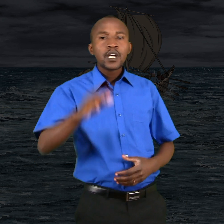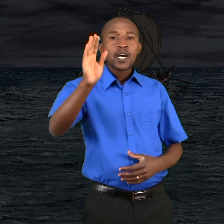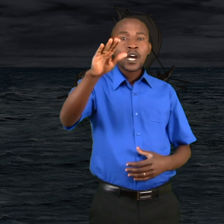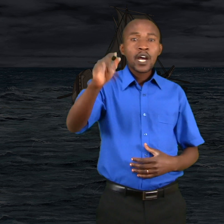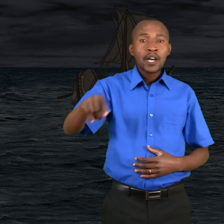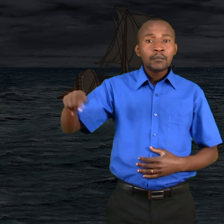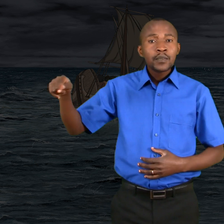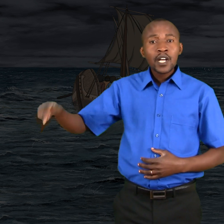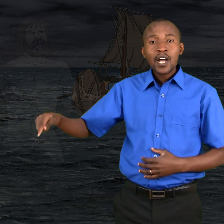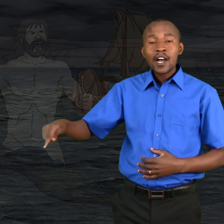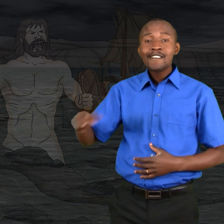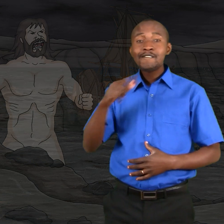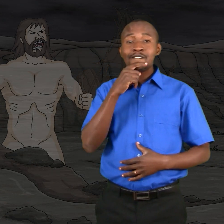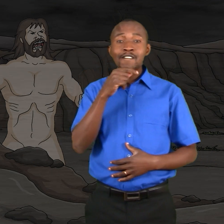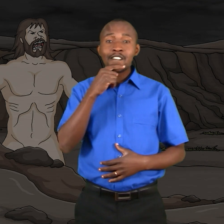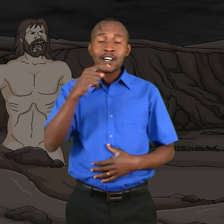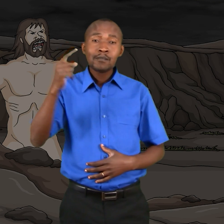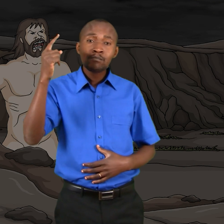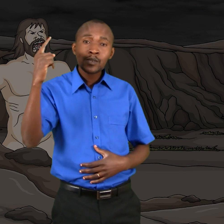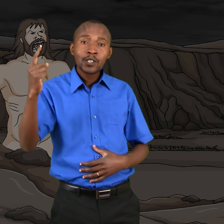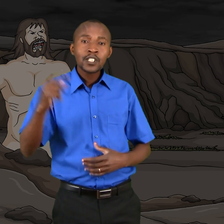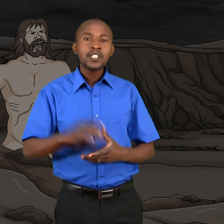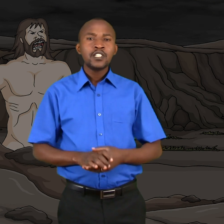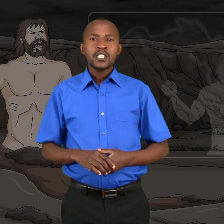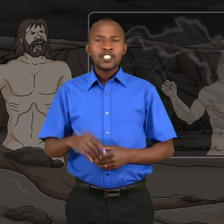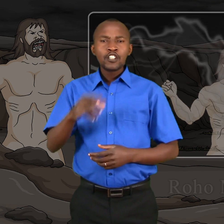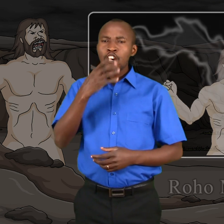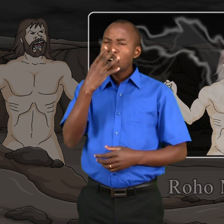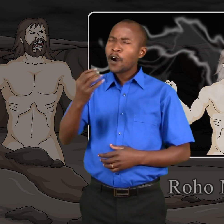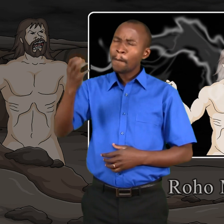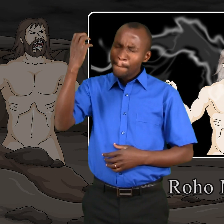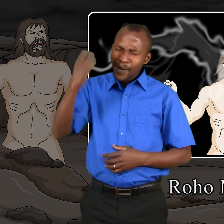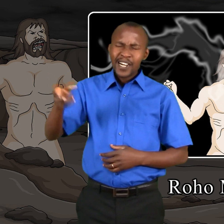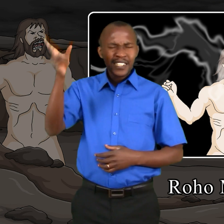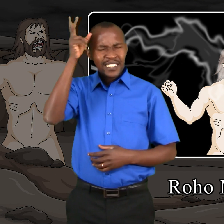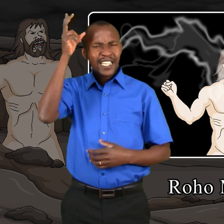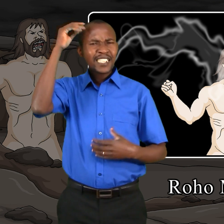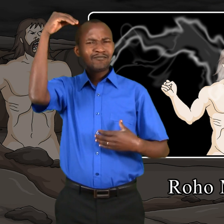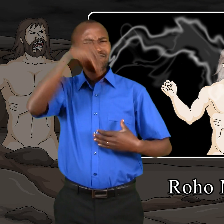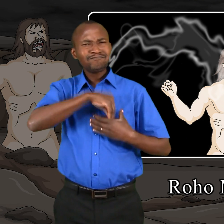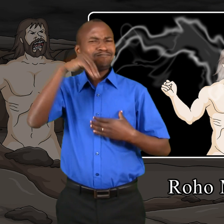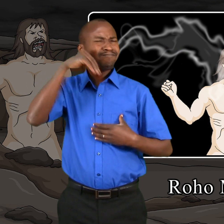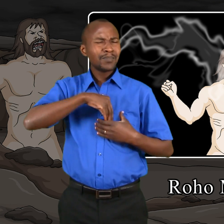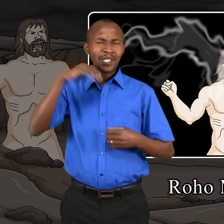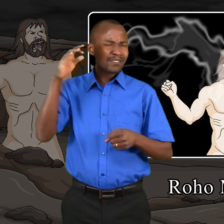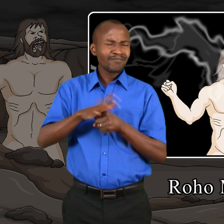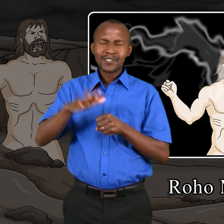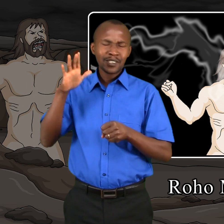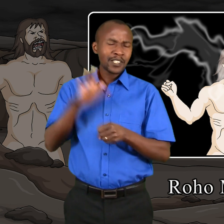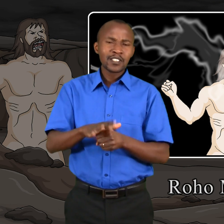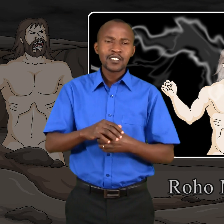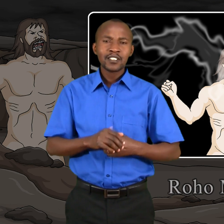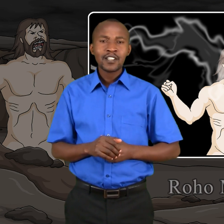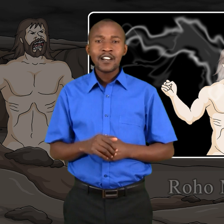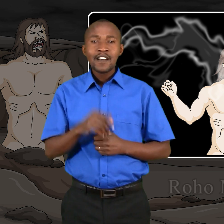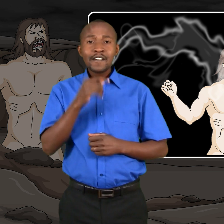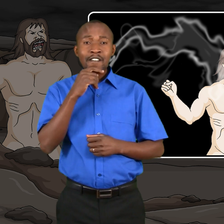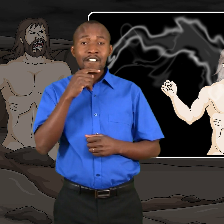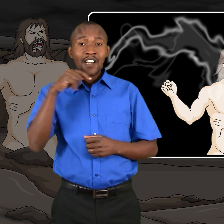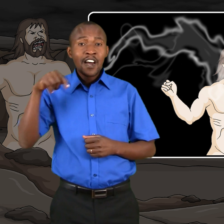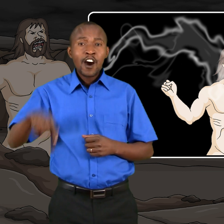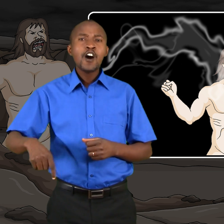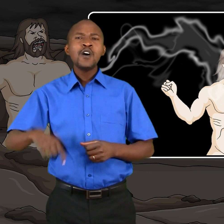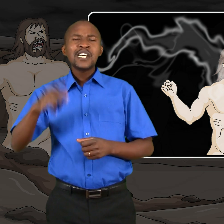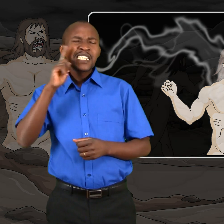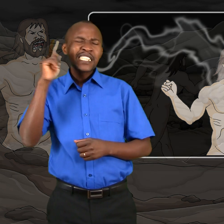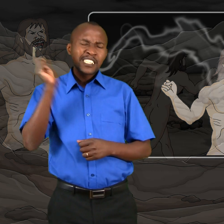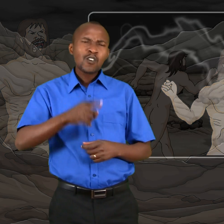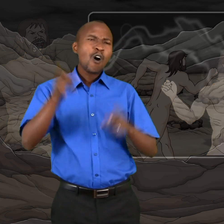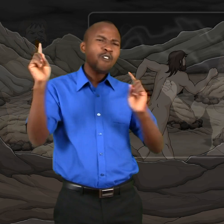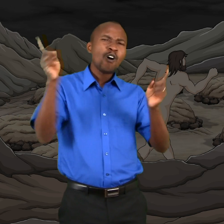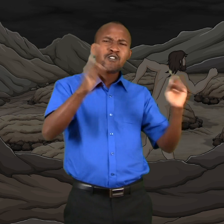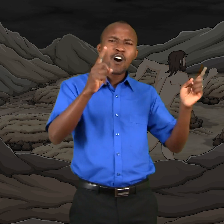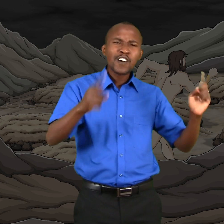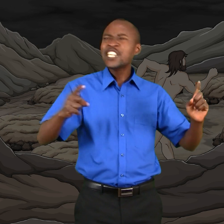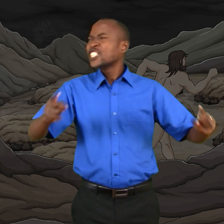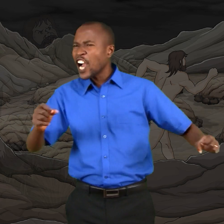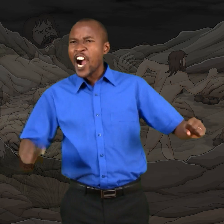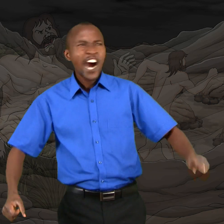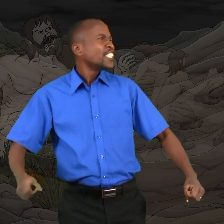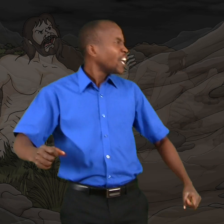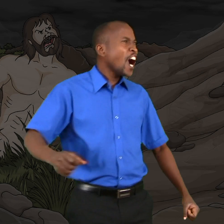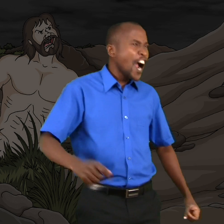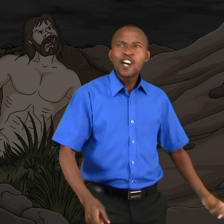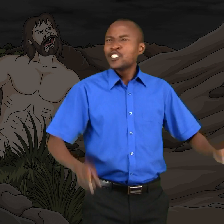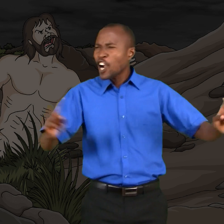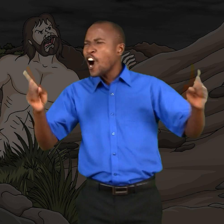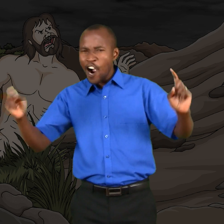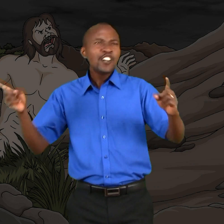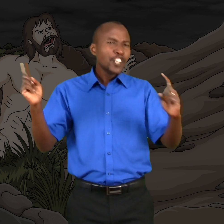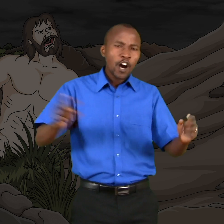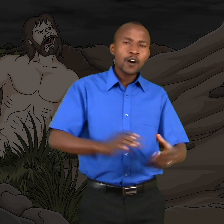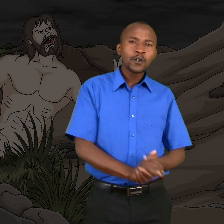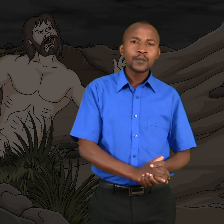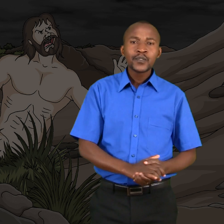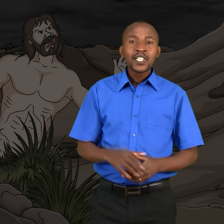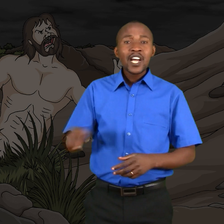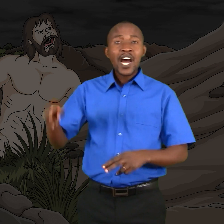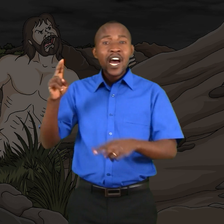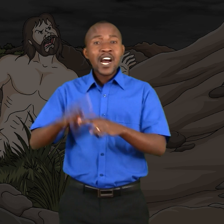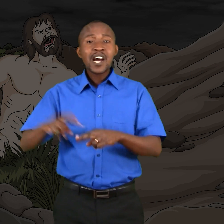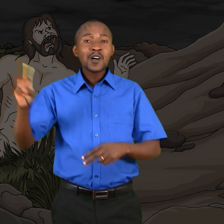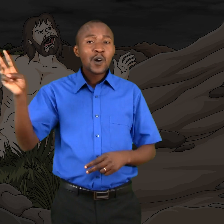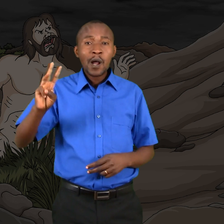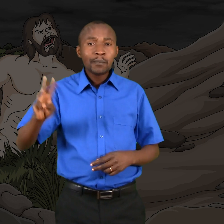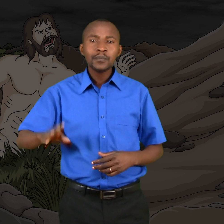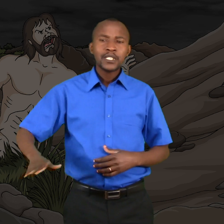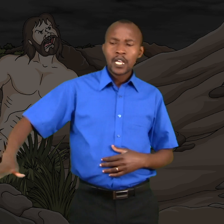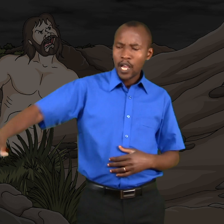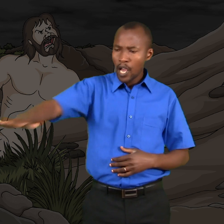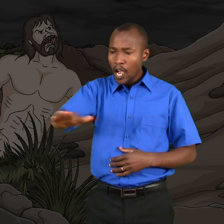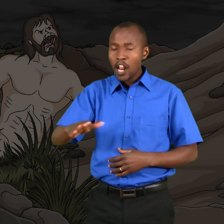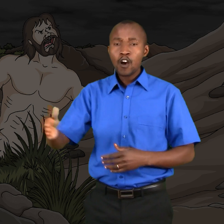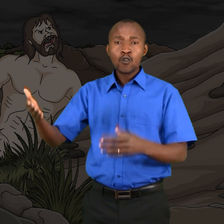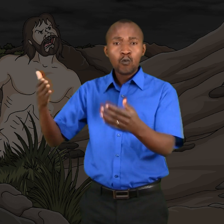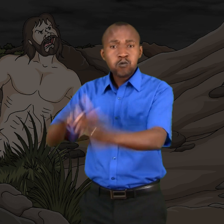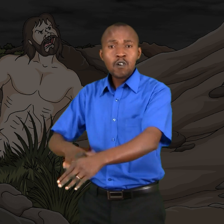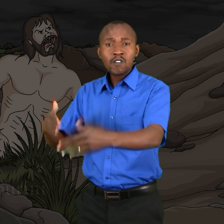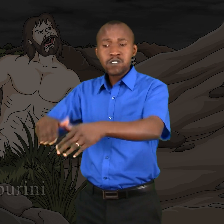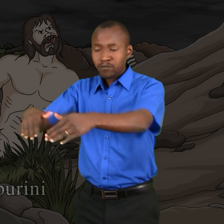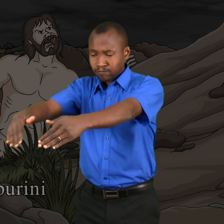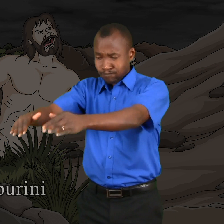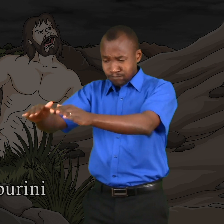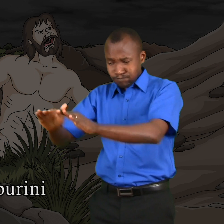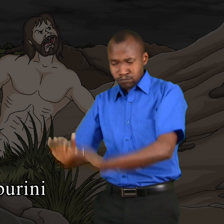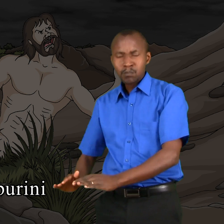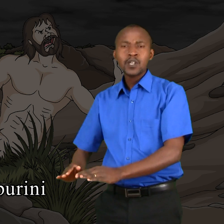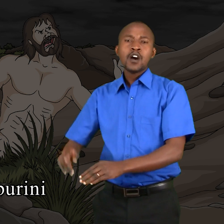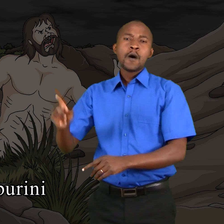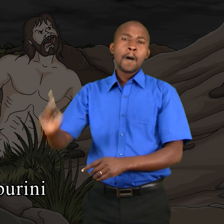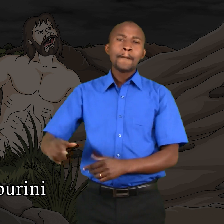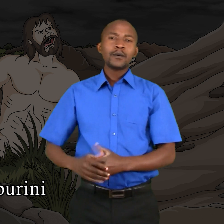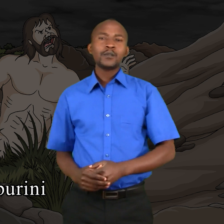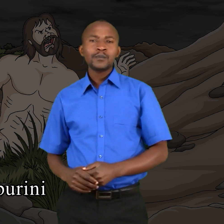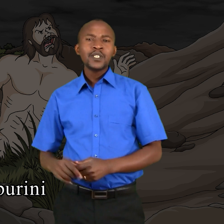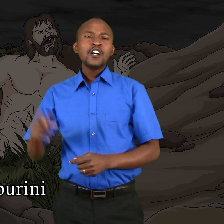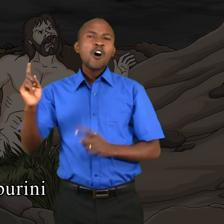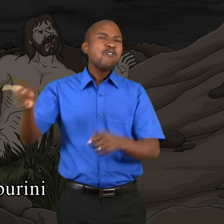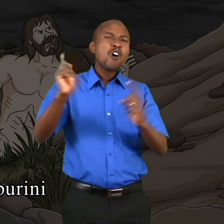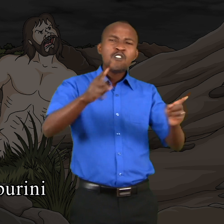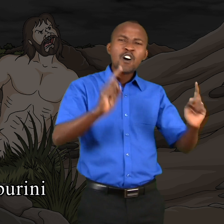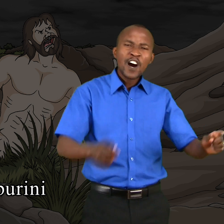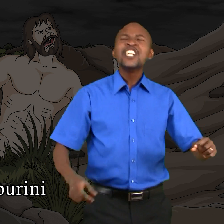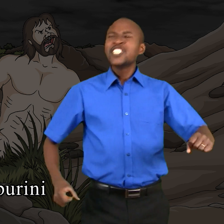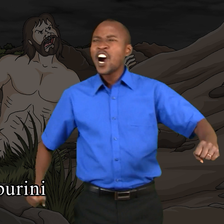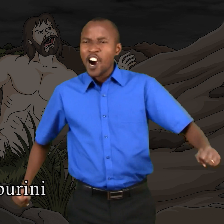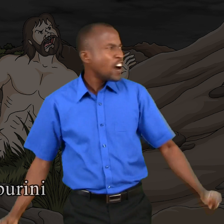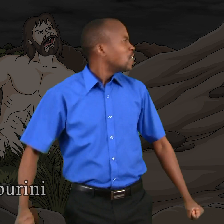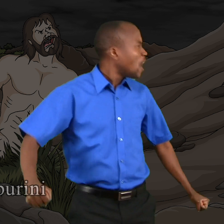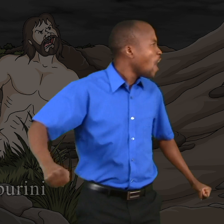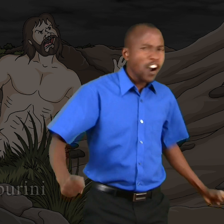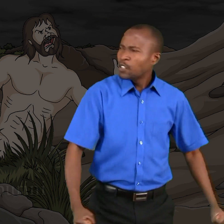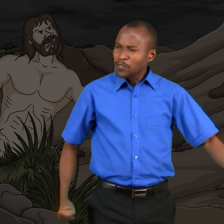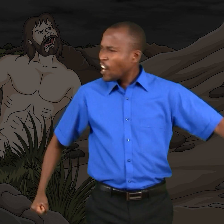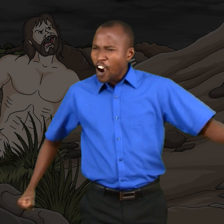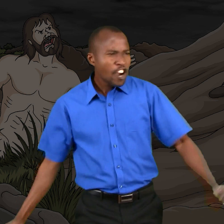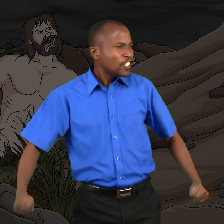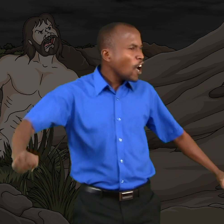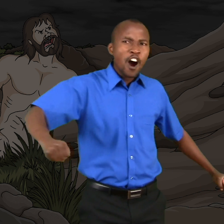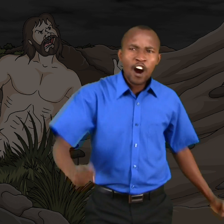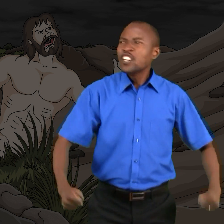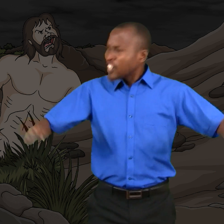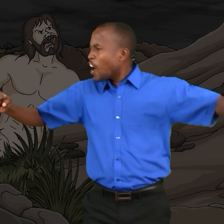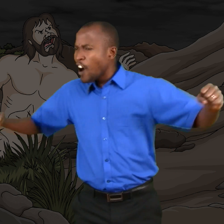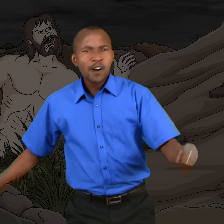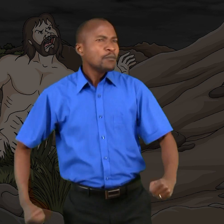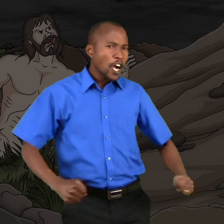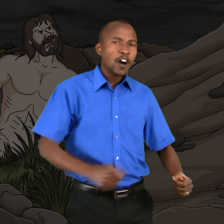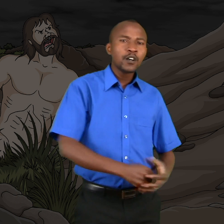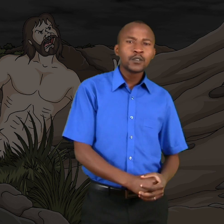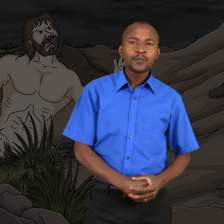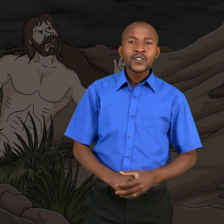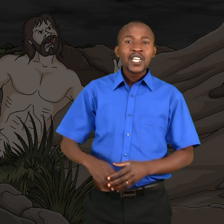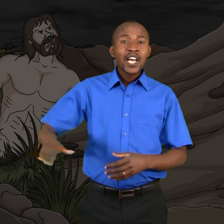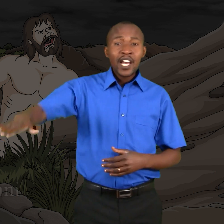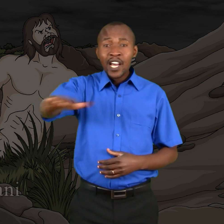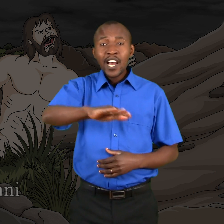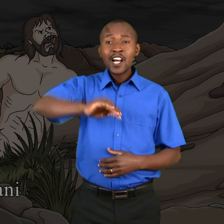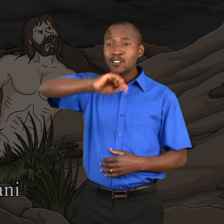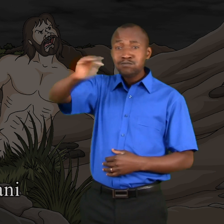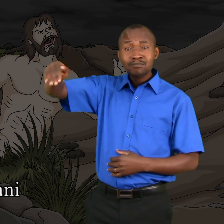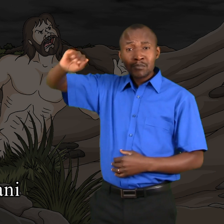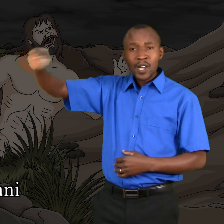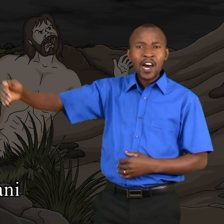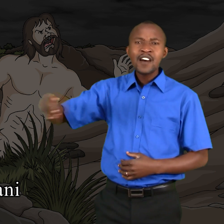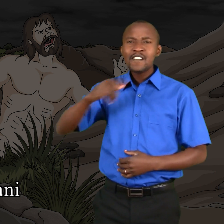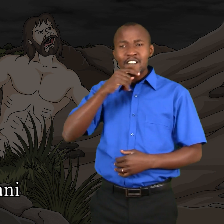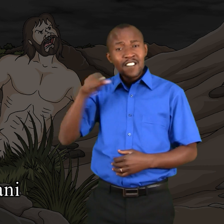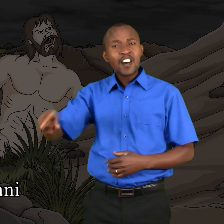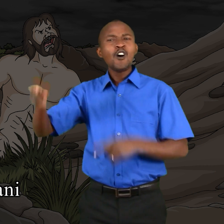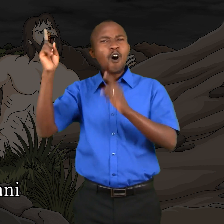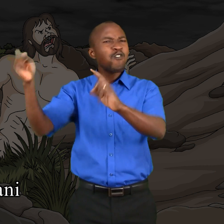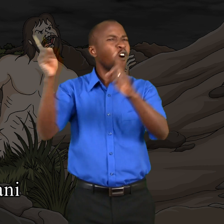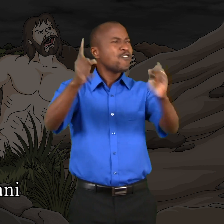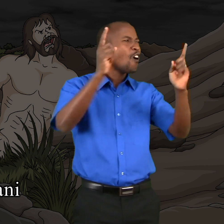As soon as Jesus got out of the boat, He was met by a man with an unclean spirit, who was coming from the tombs. This man had been living in the tombs and could no longer be restrained, even with chains. Though he was often bound with chains and shackles, he had broken the chains and shattered the shackles. Now there was no one with the strength to subdue him.